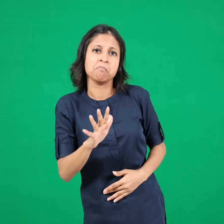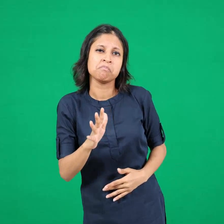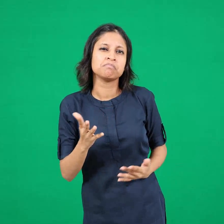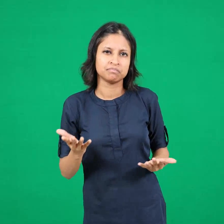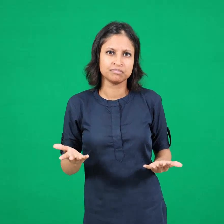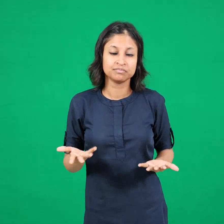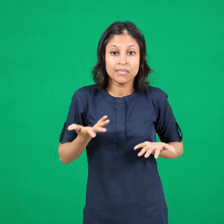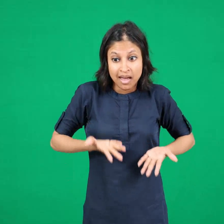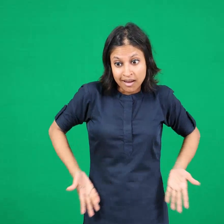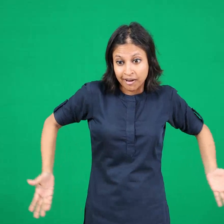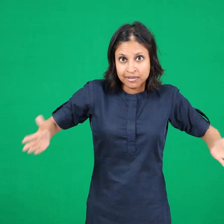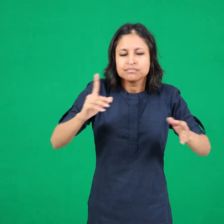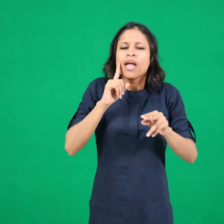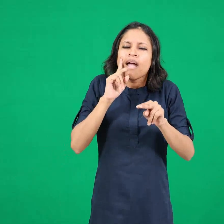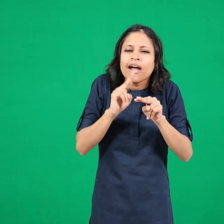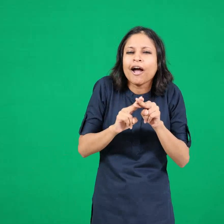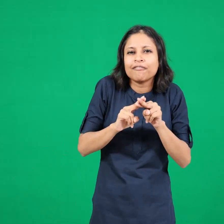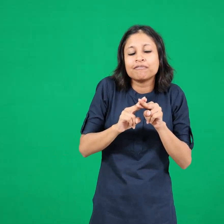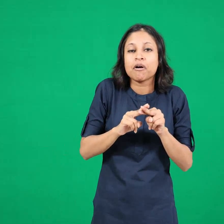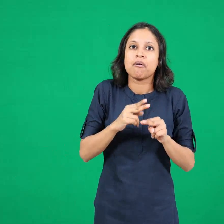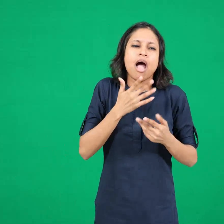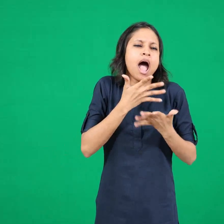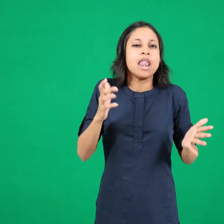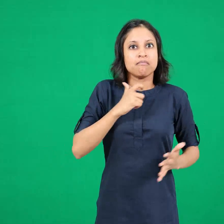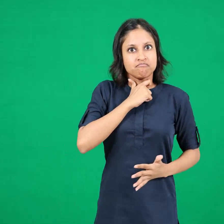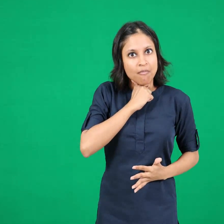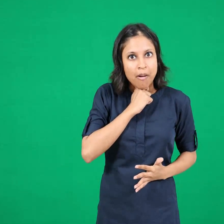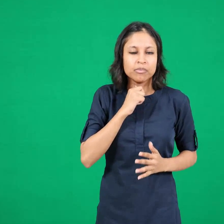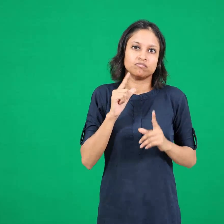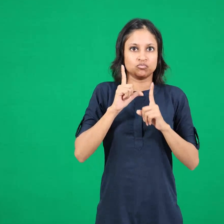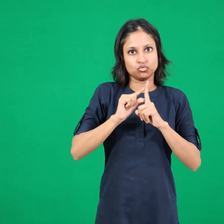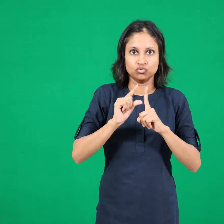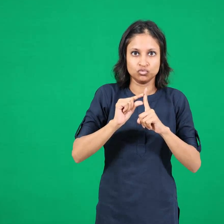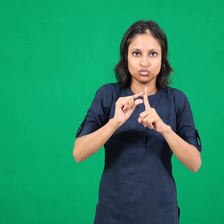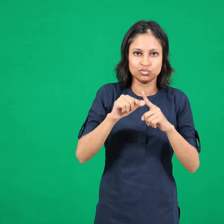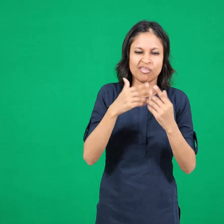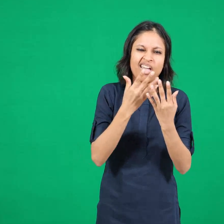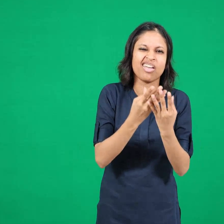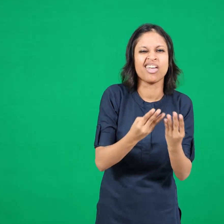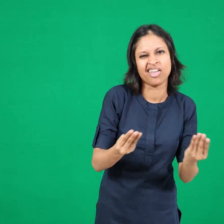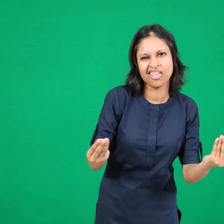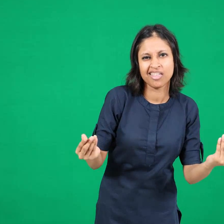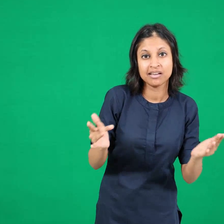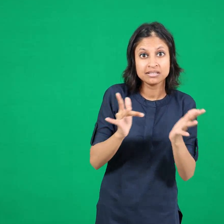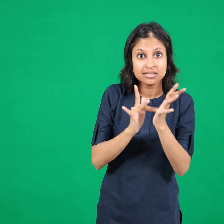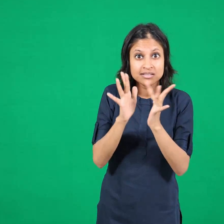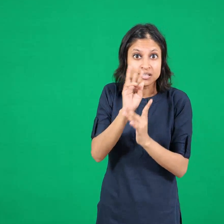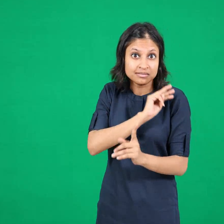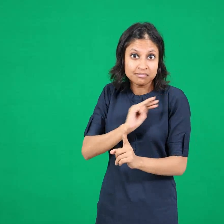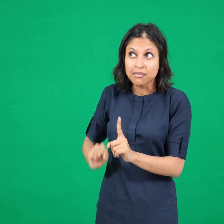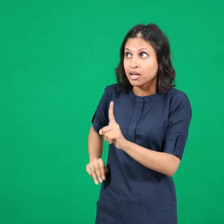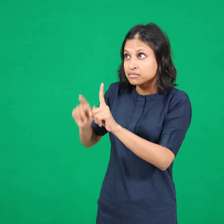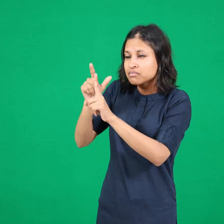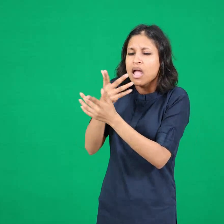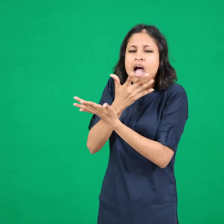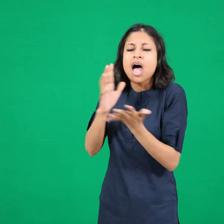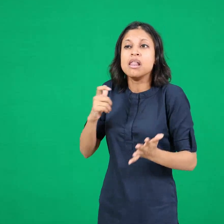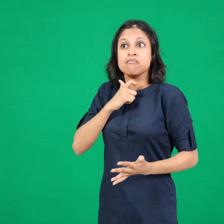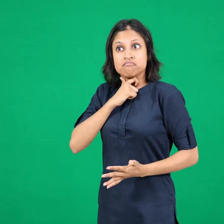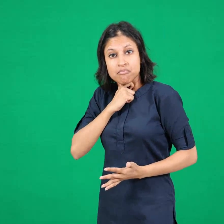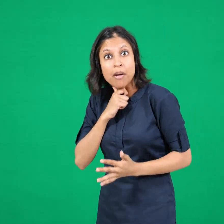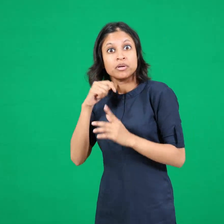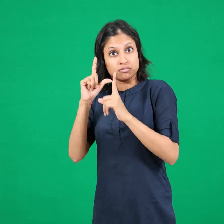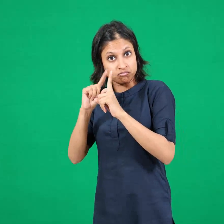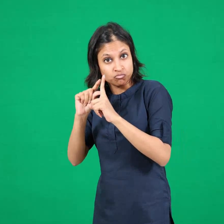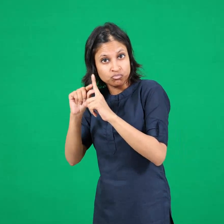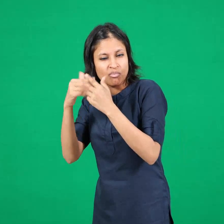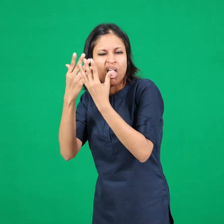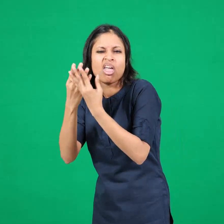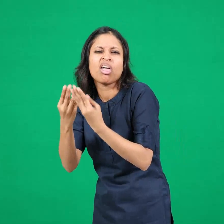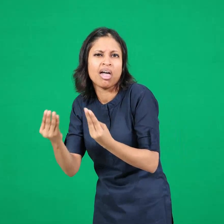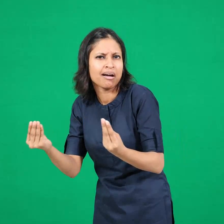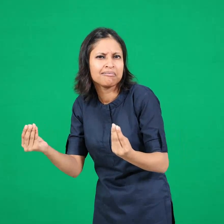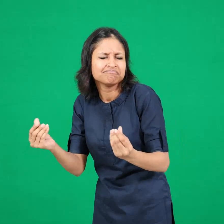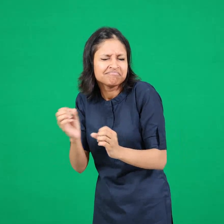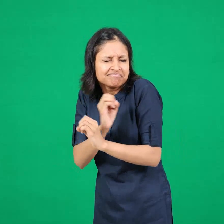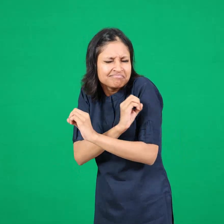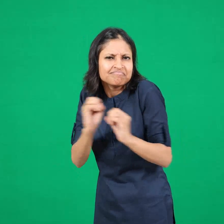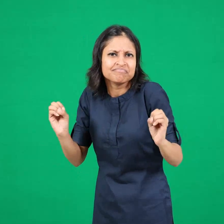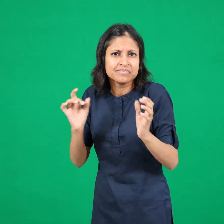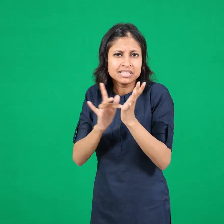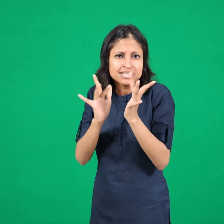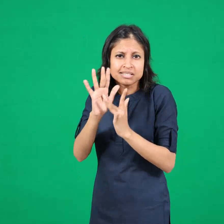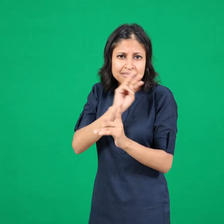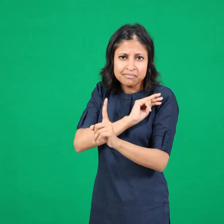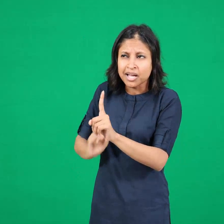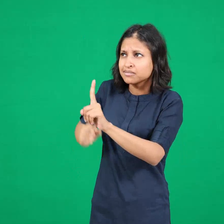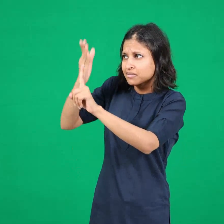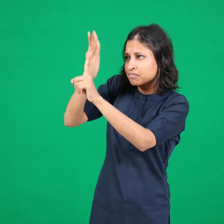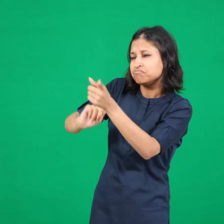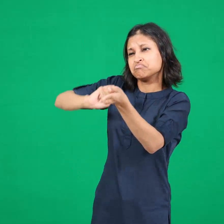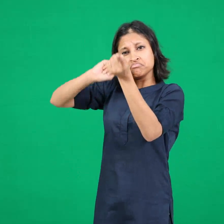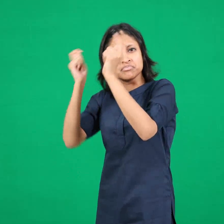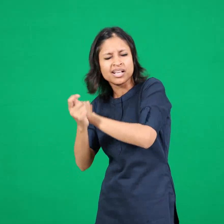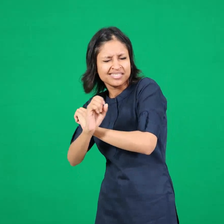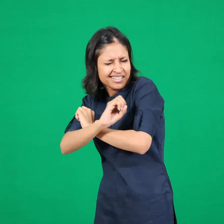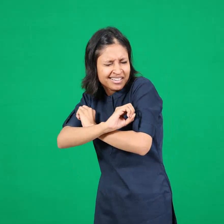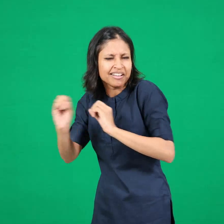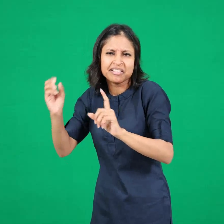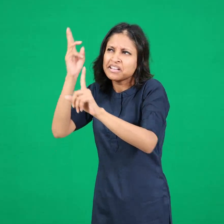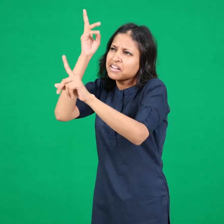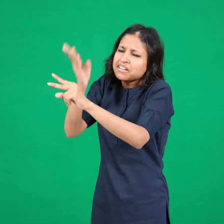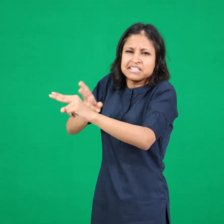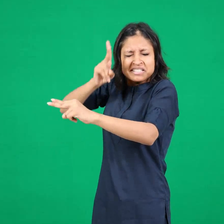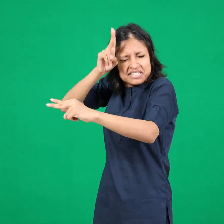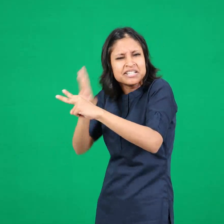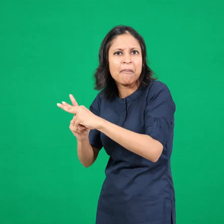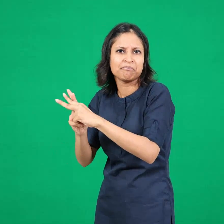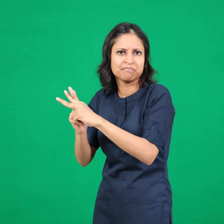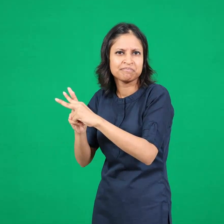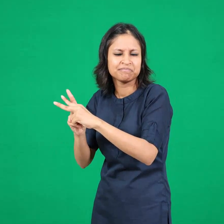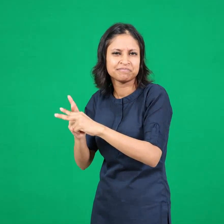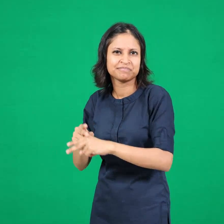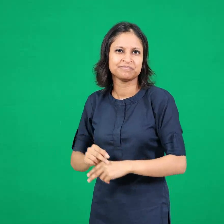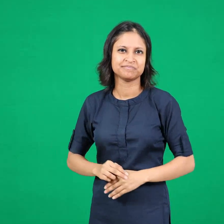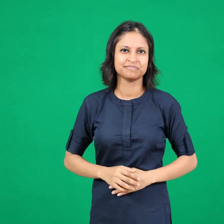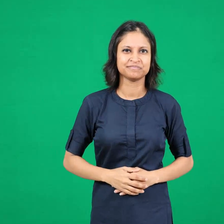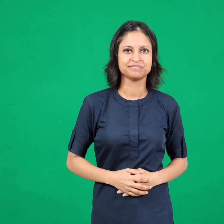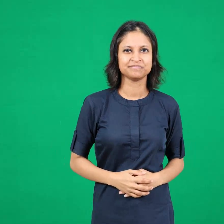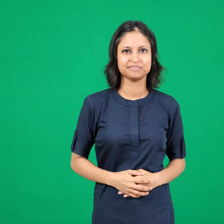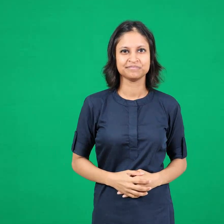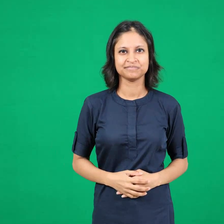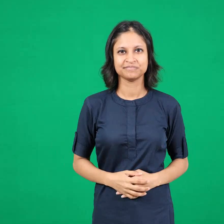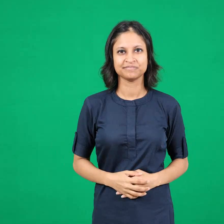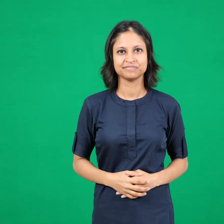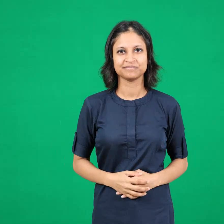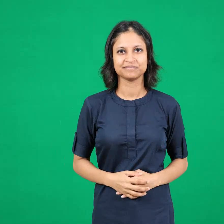if we are faithless, He remains faithful, for He cannot deny Himself.